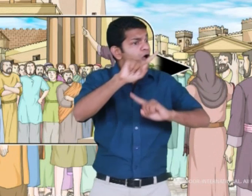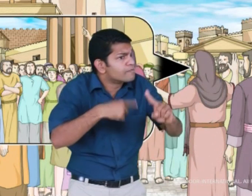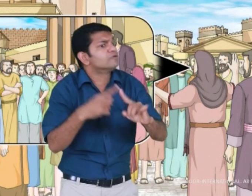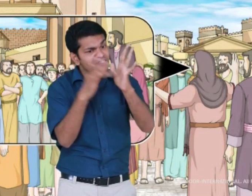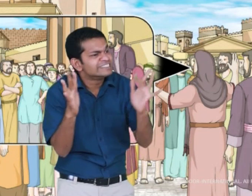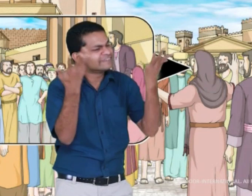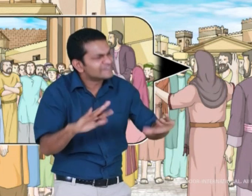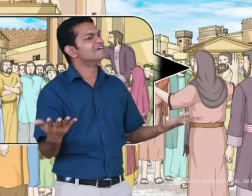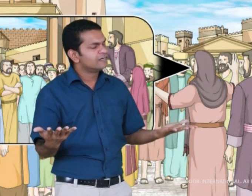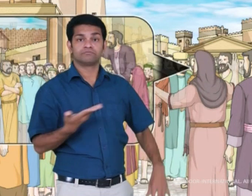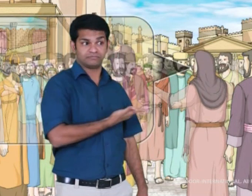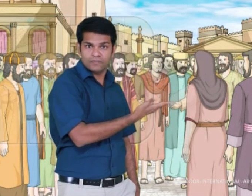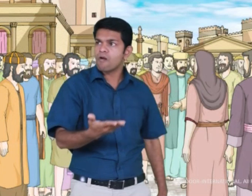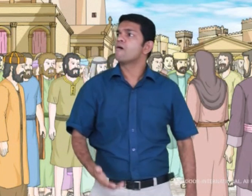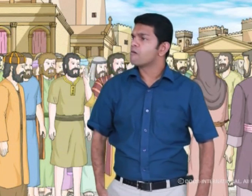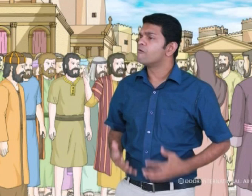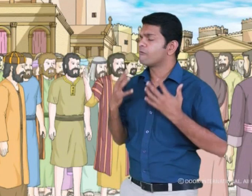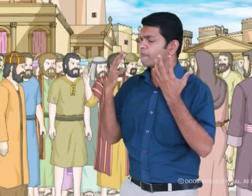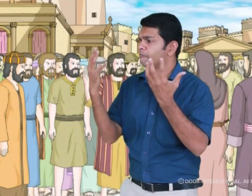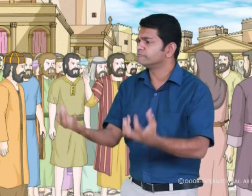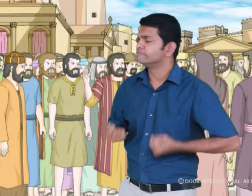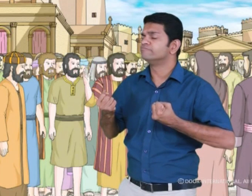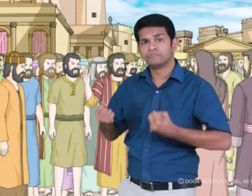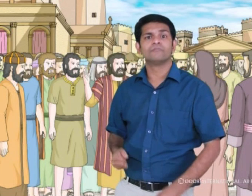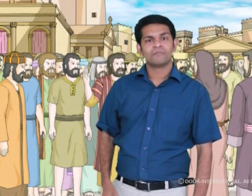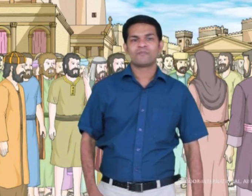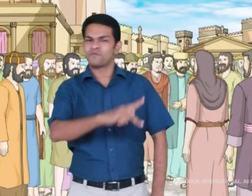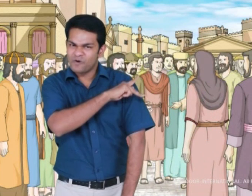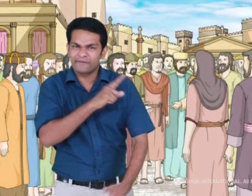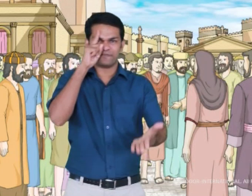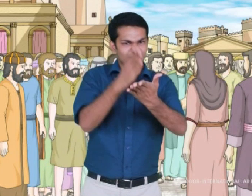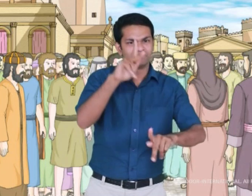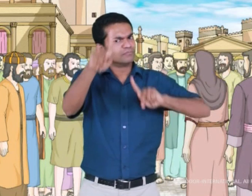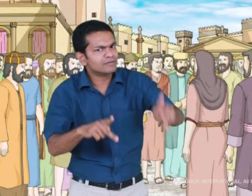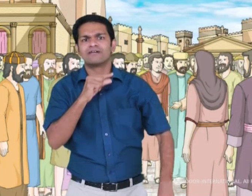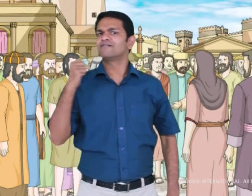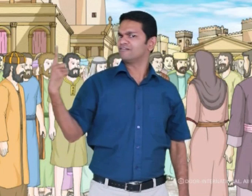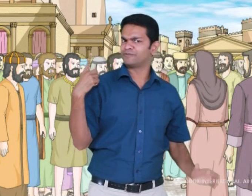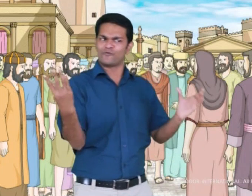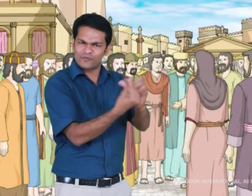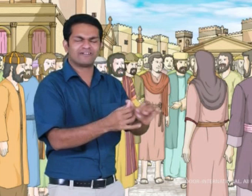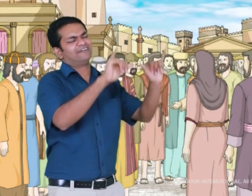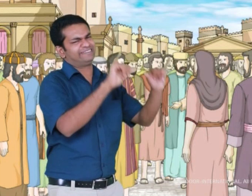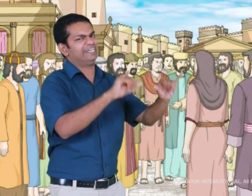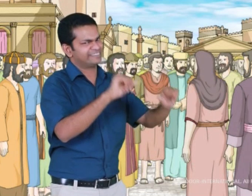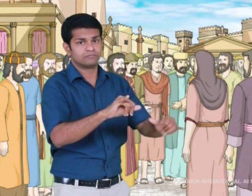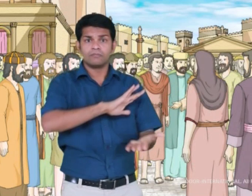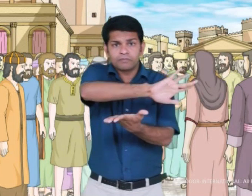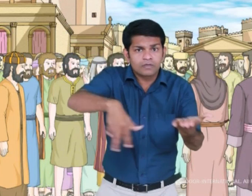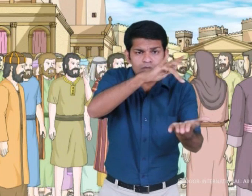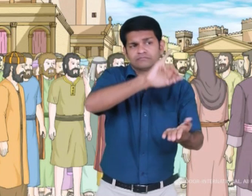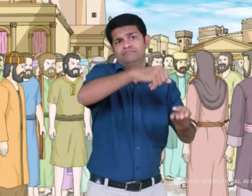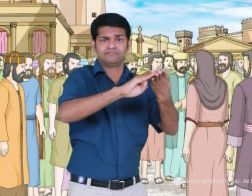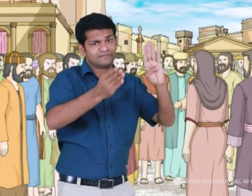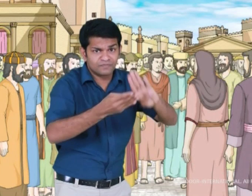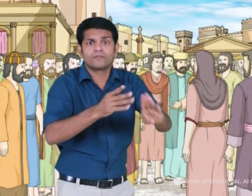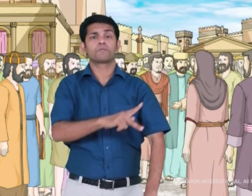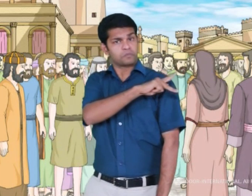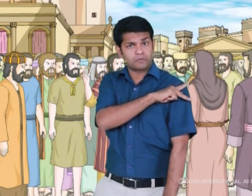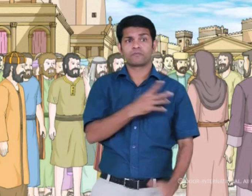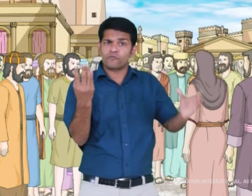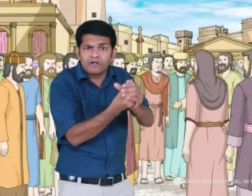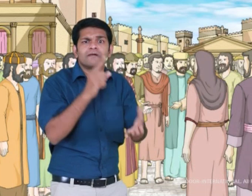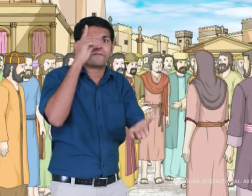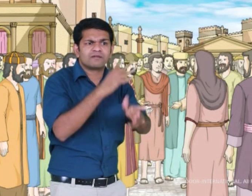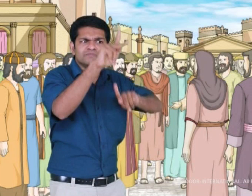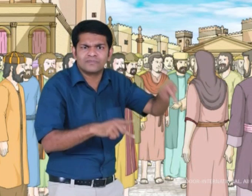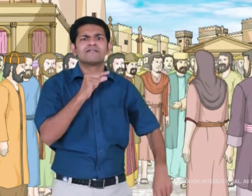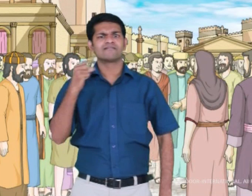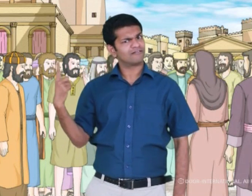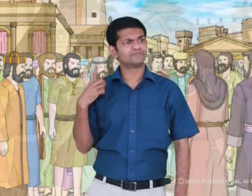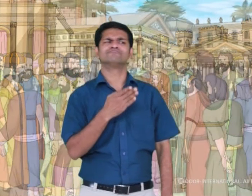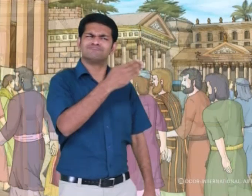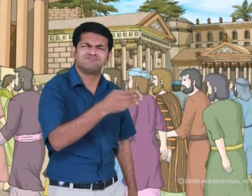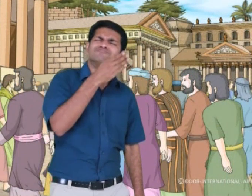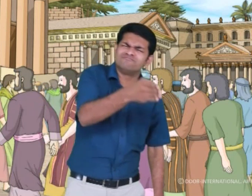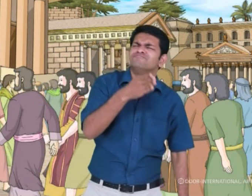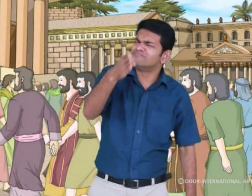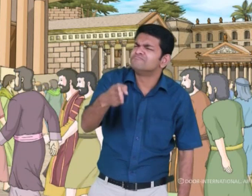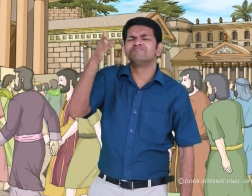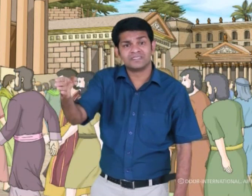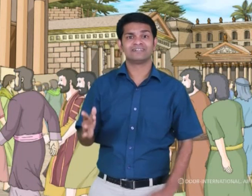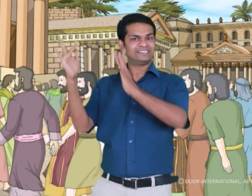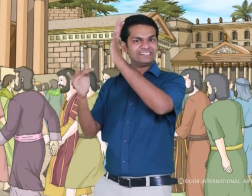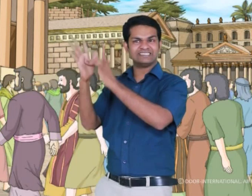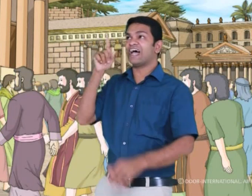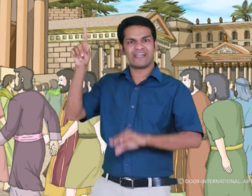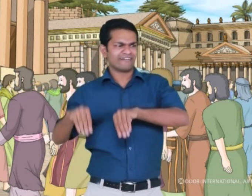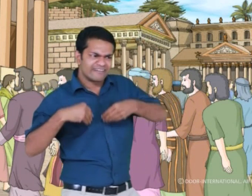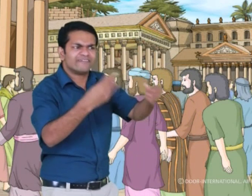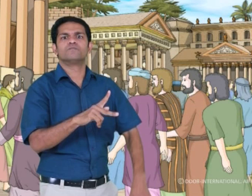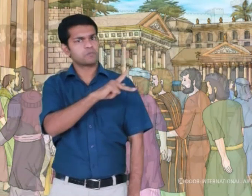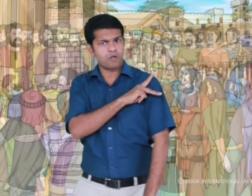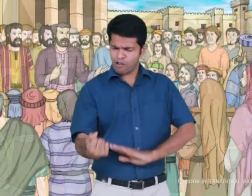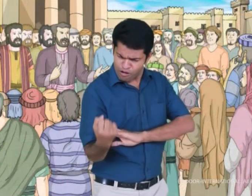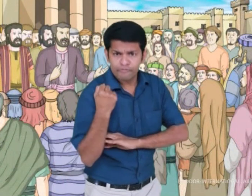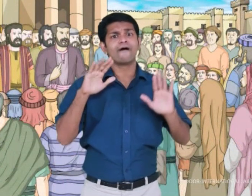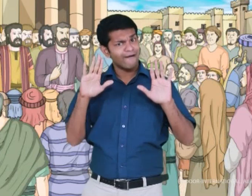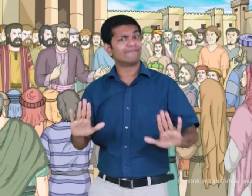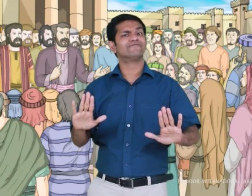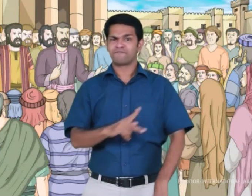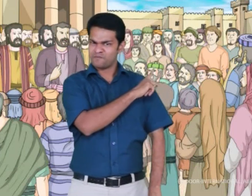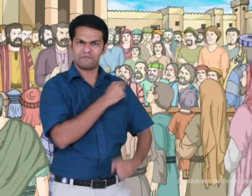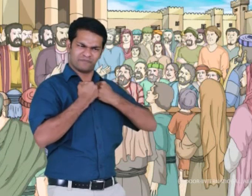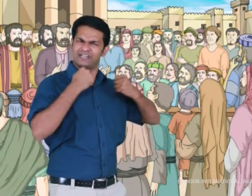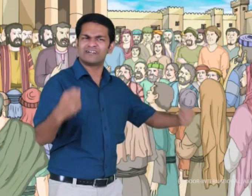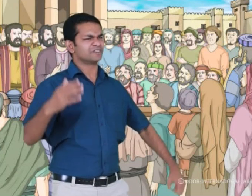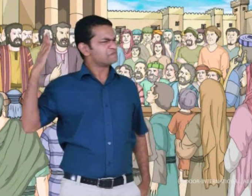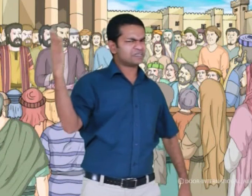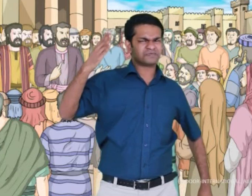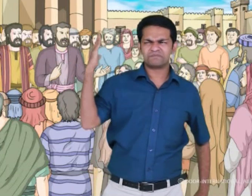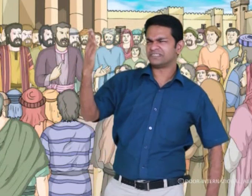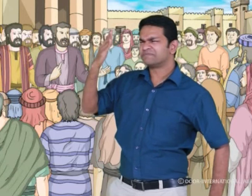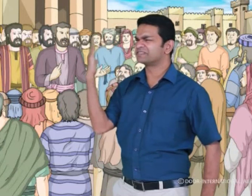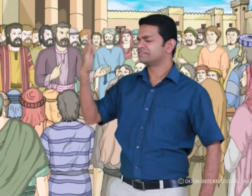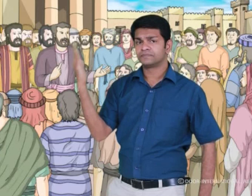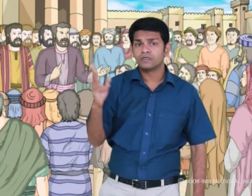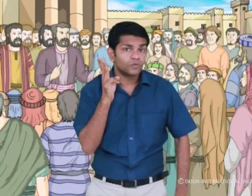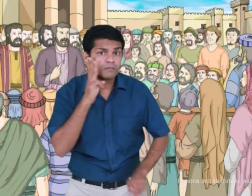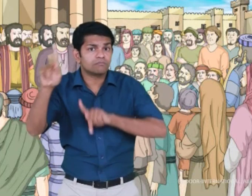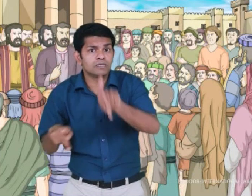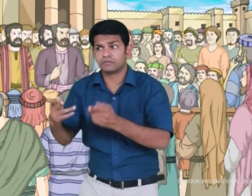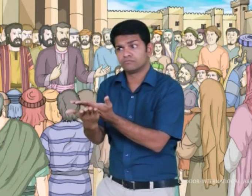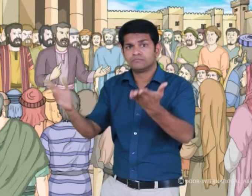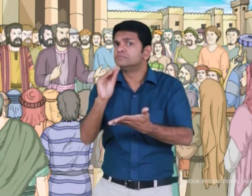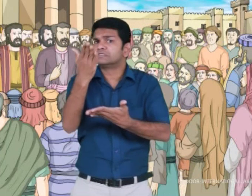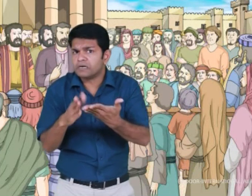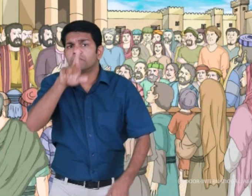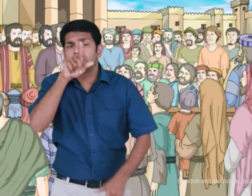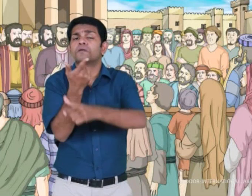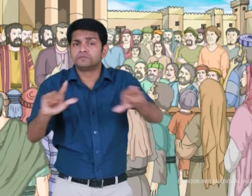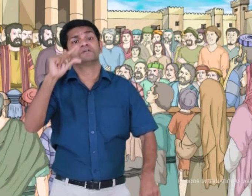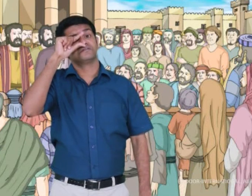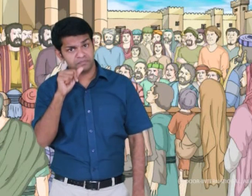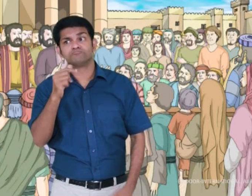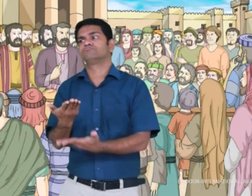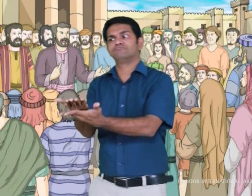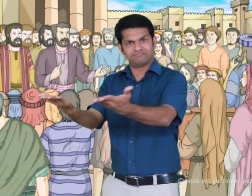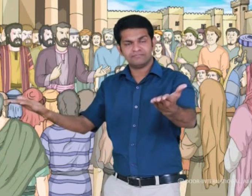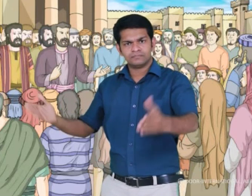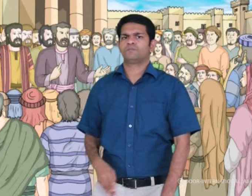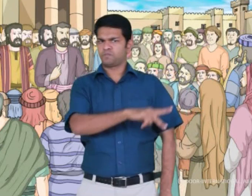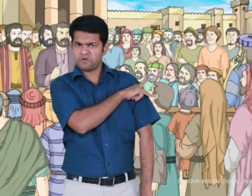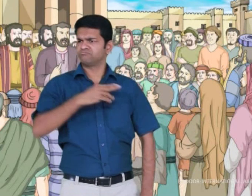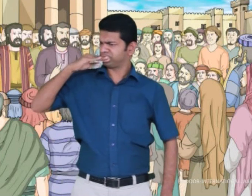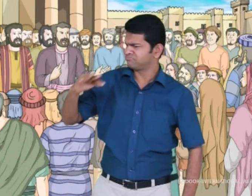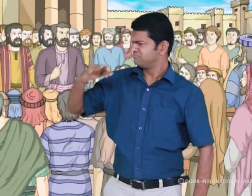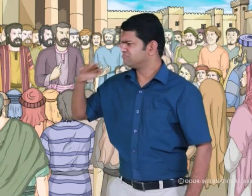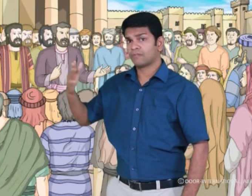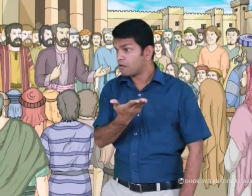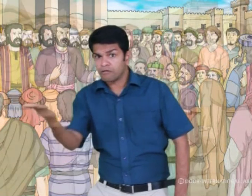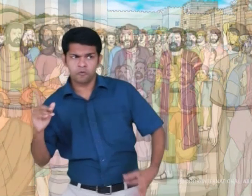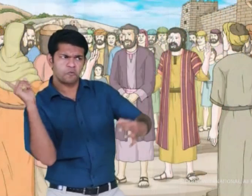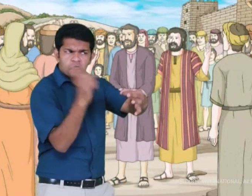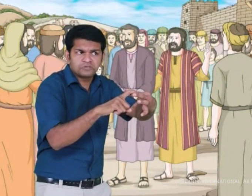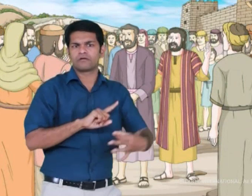So Saul stayed with them, moving about freely in Jerusalem and speaking boldly in the name of the Lord. He talked and debated with the Grecian Jews, but they tried to kill him.